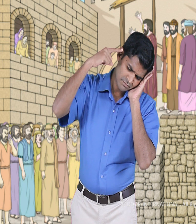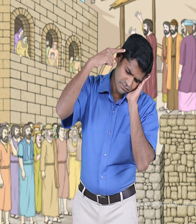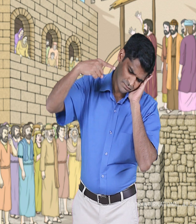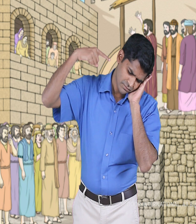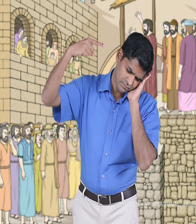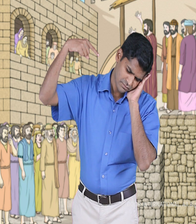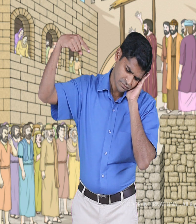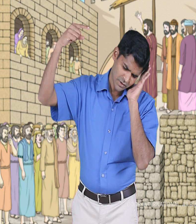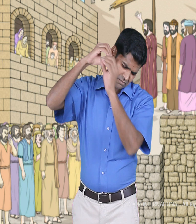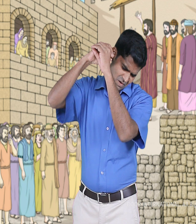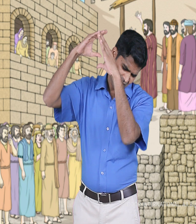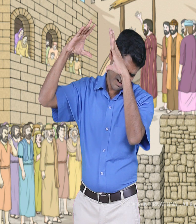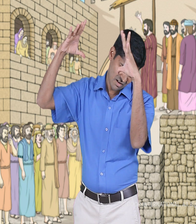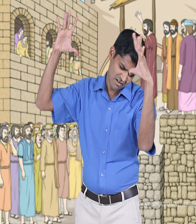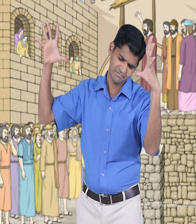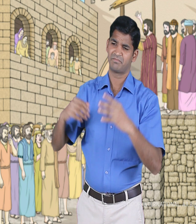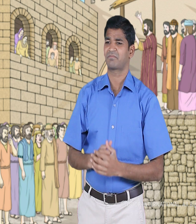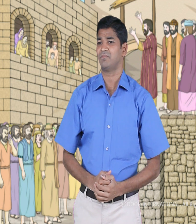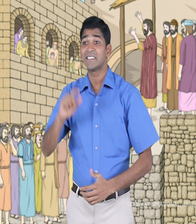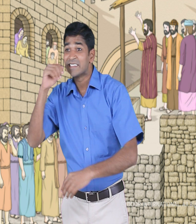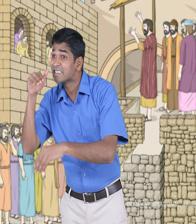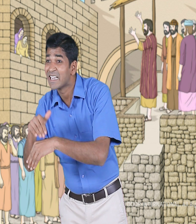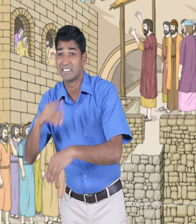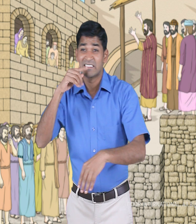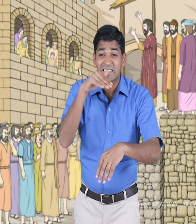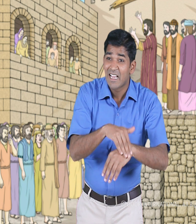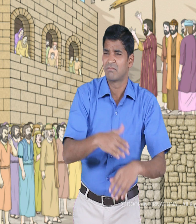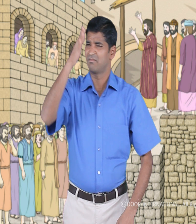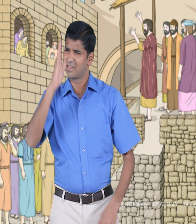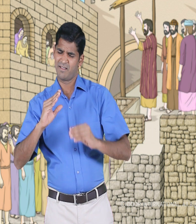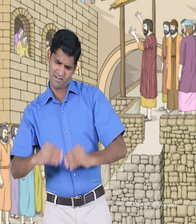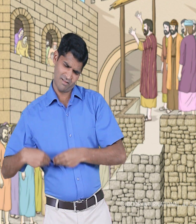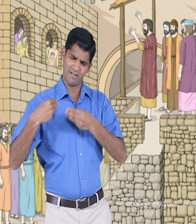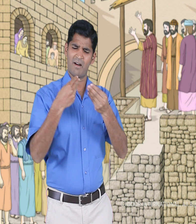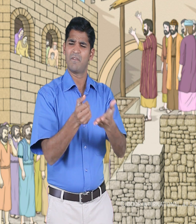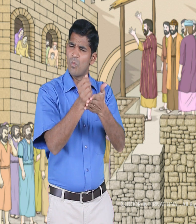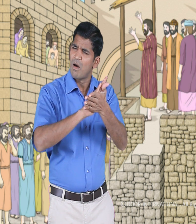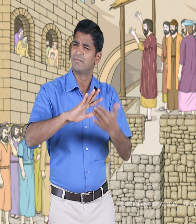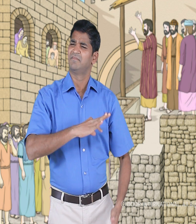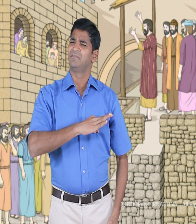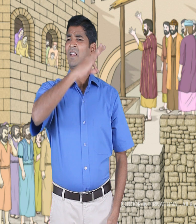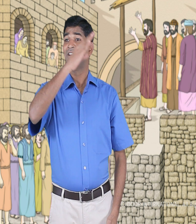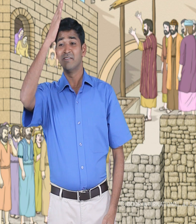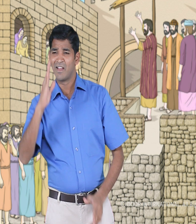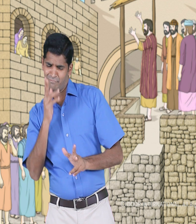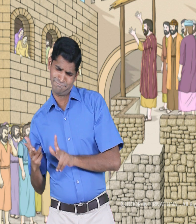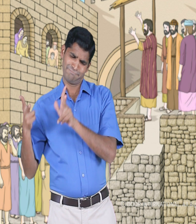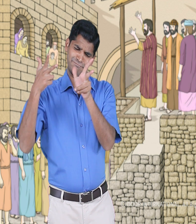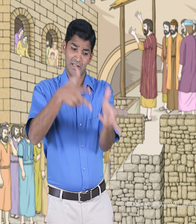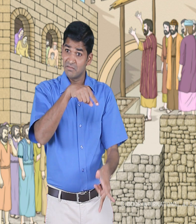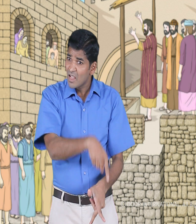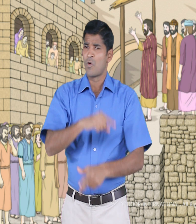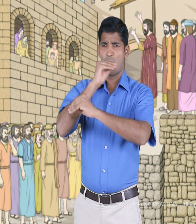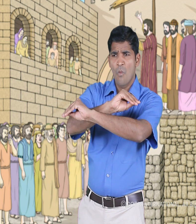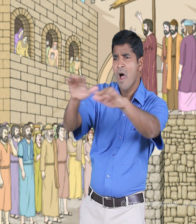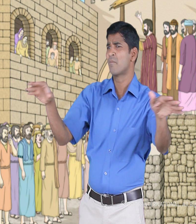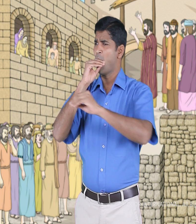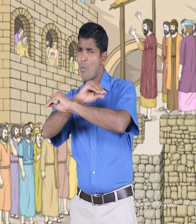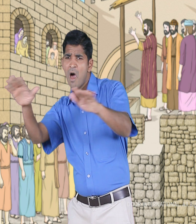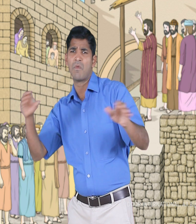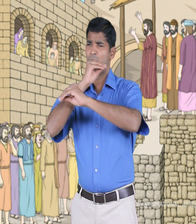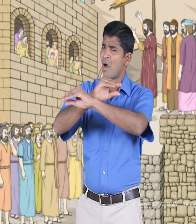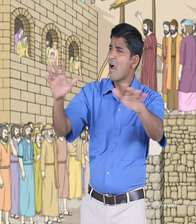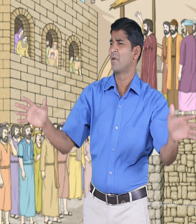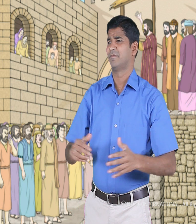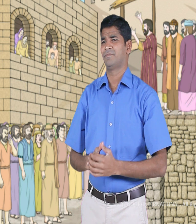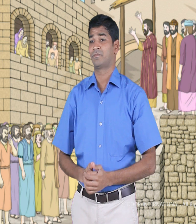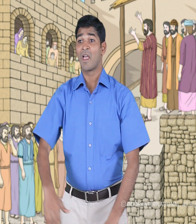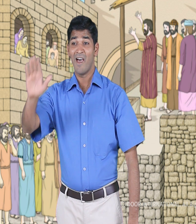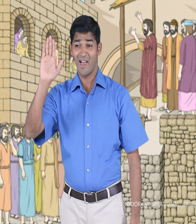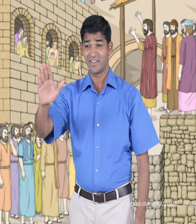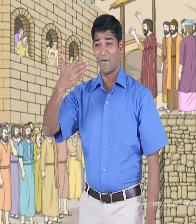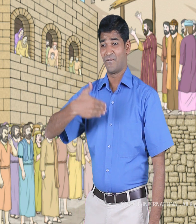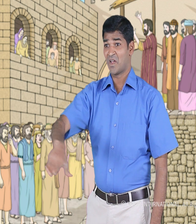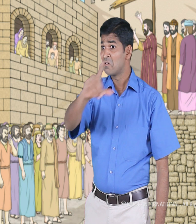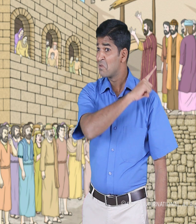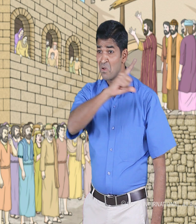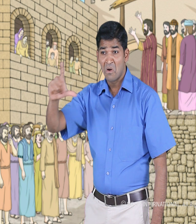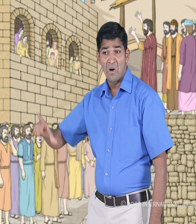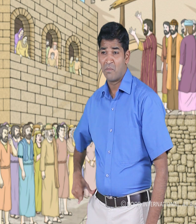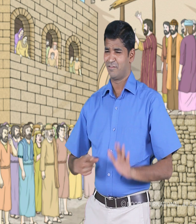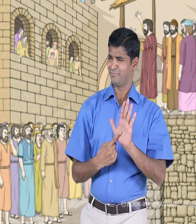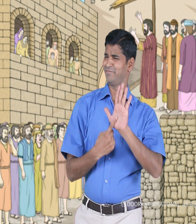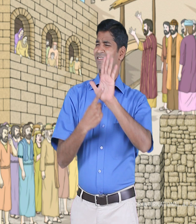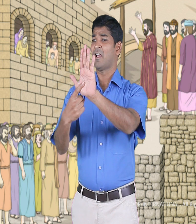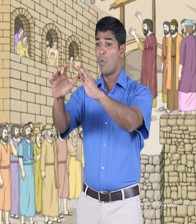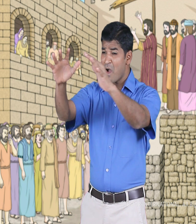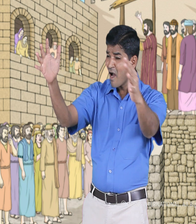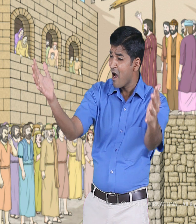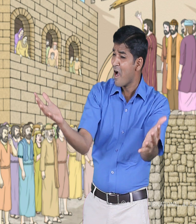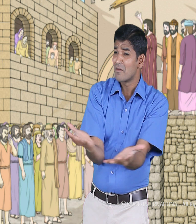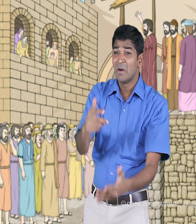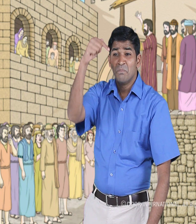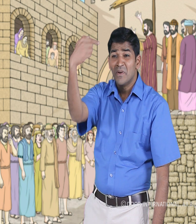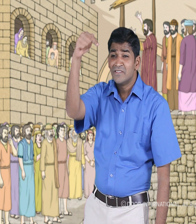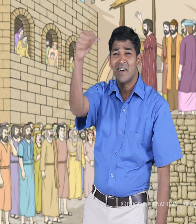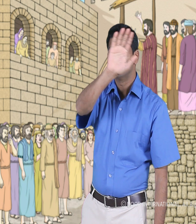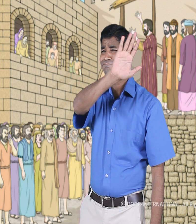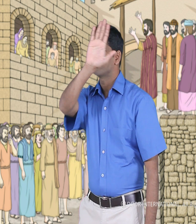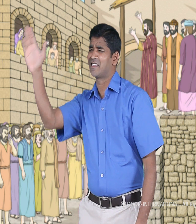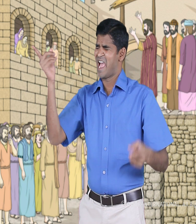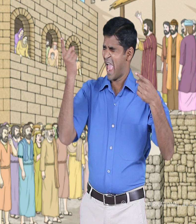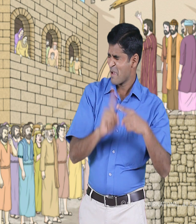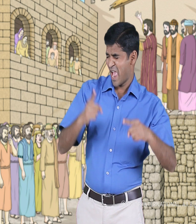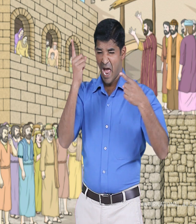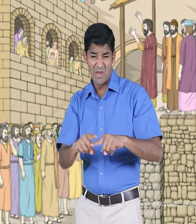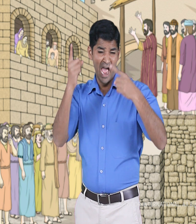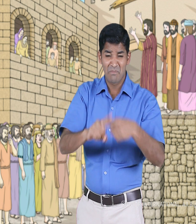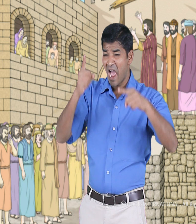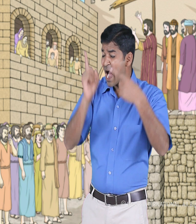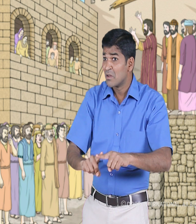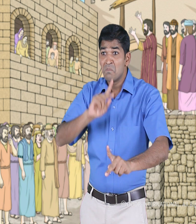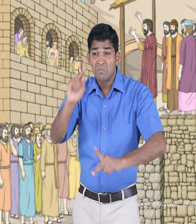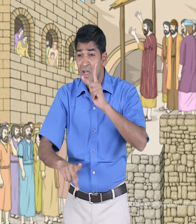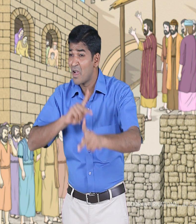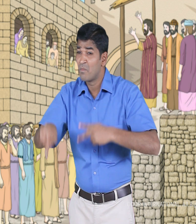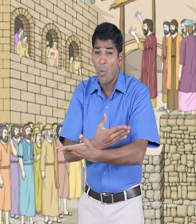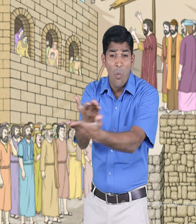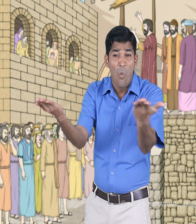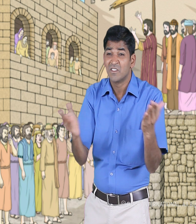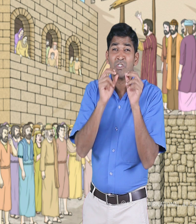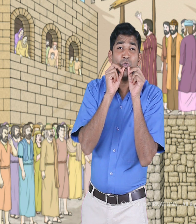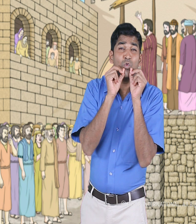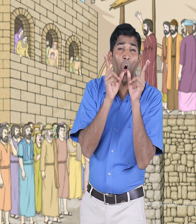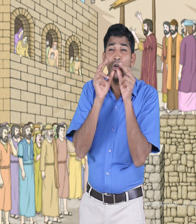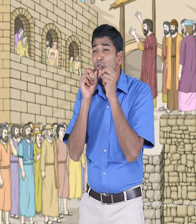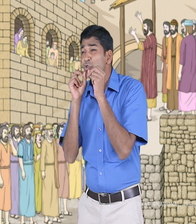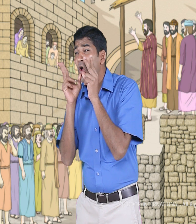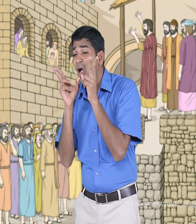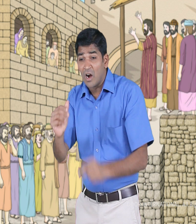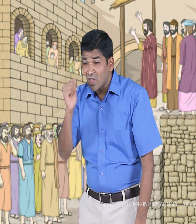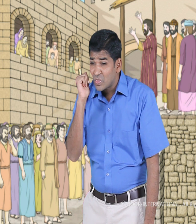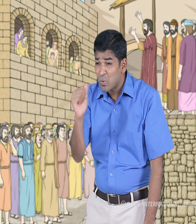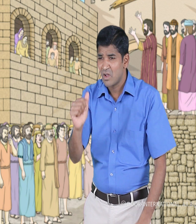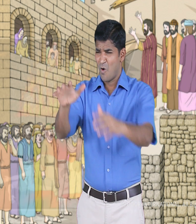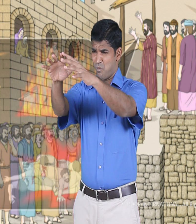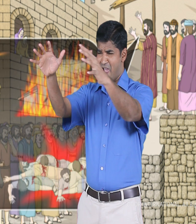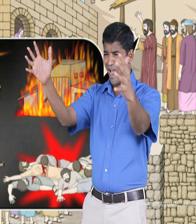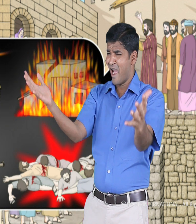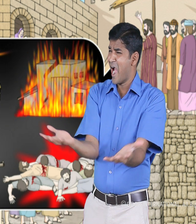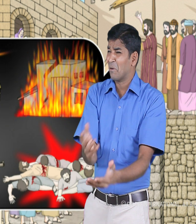Even on My menservants and maidservants I will pour out My Spirit in those days, and they will prophesy.